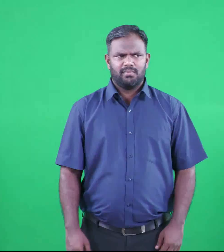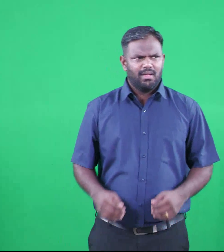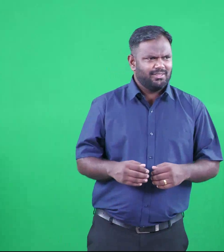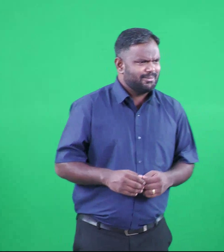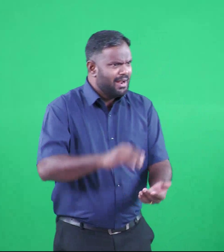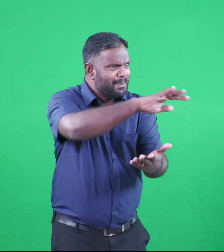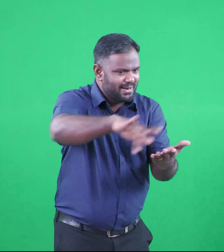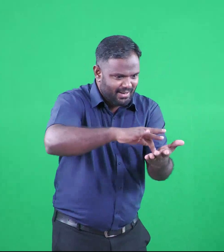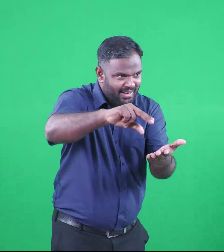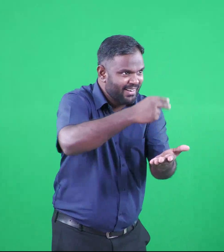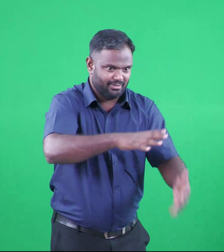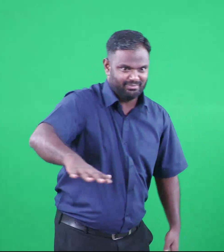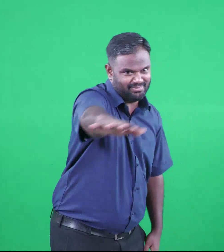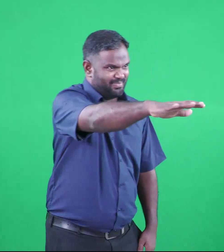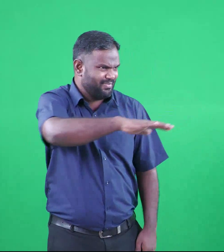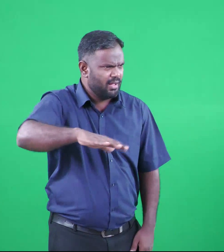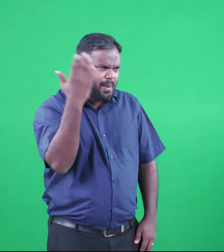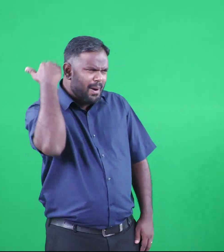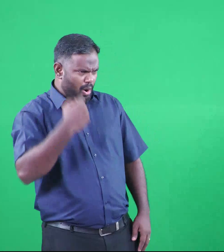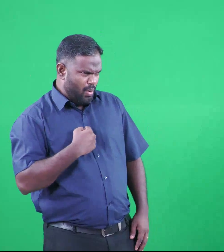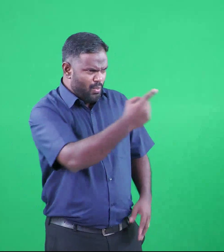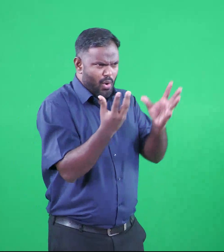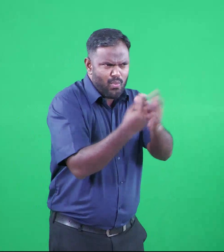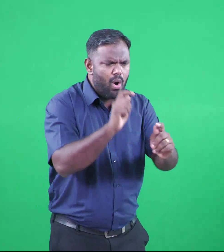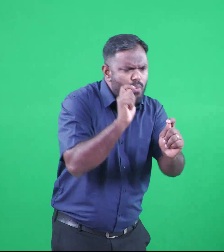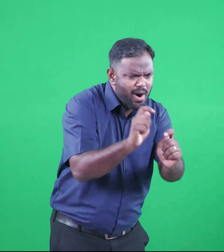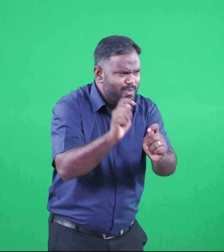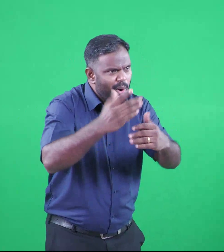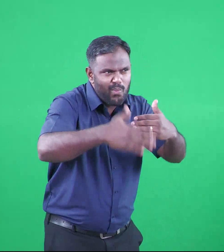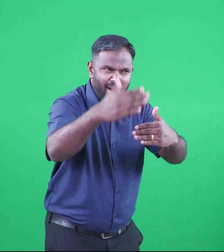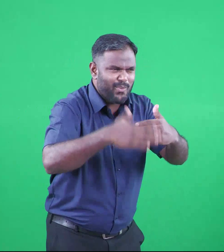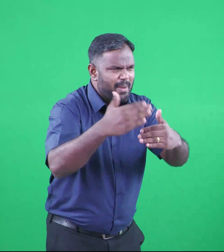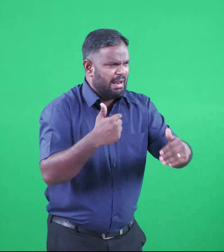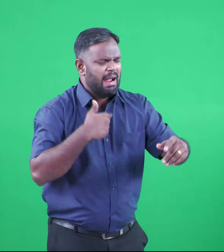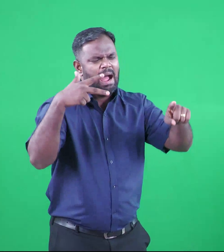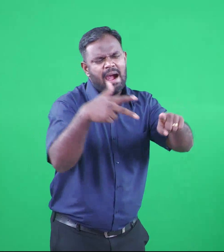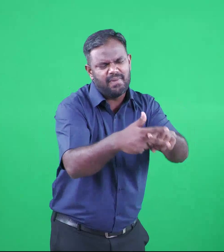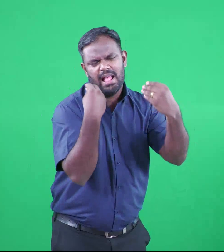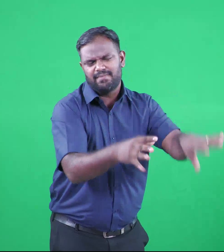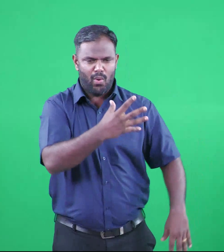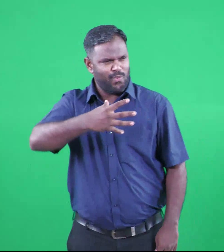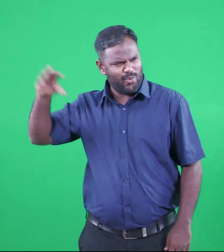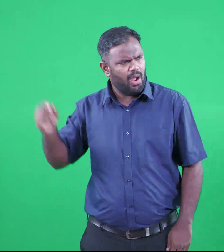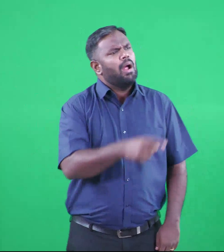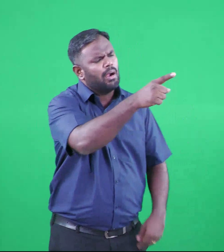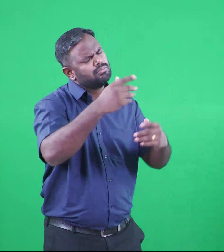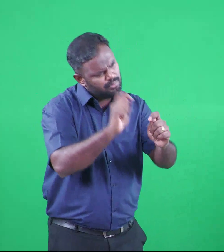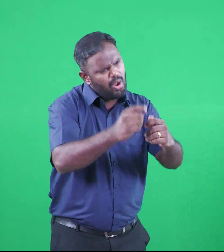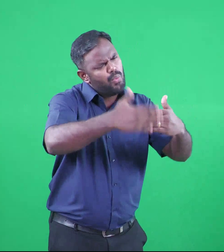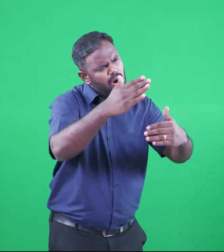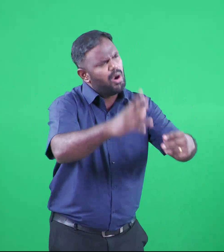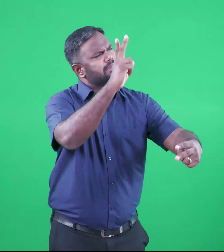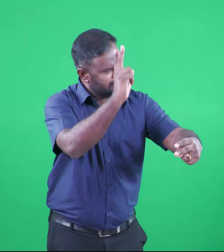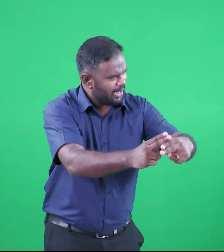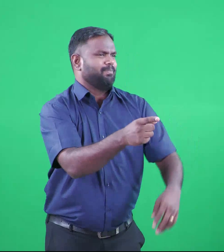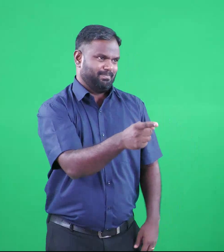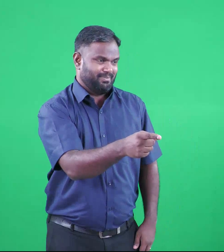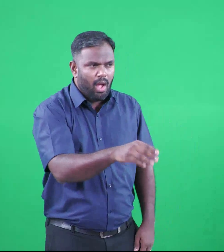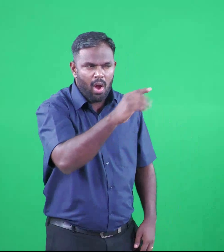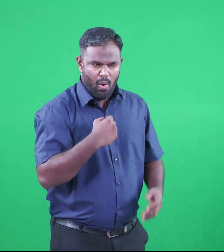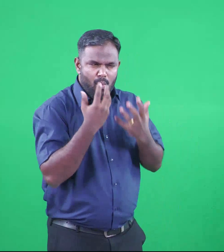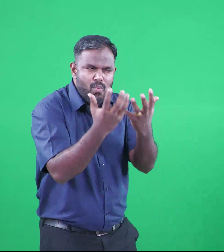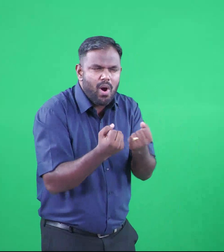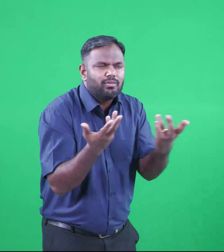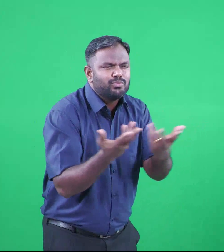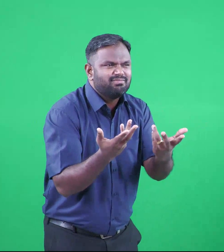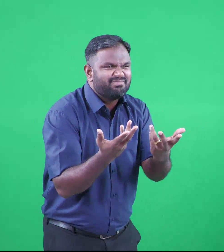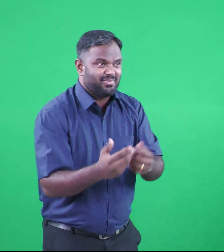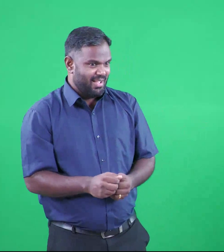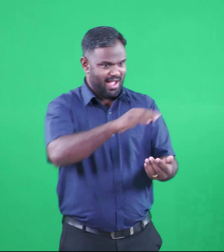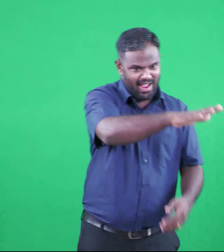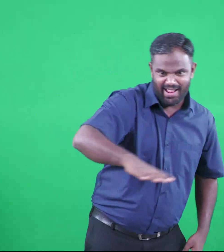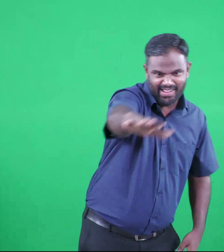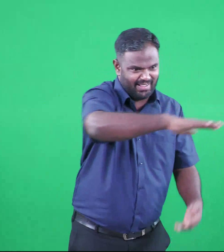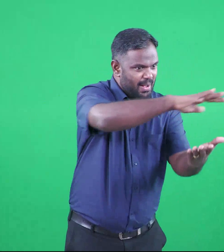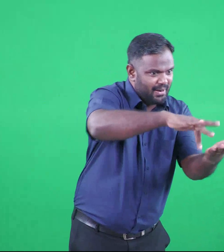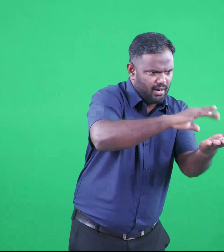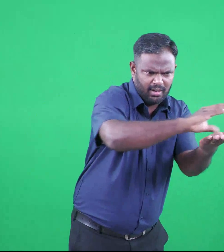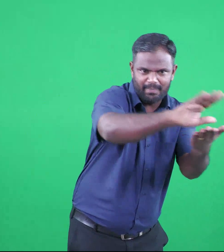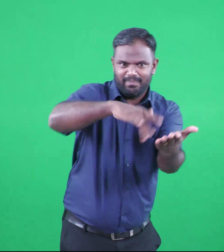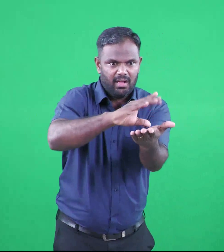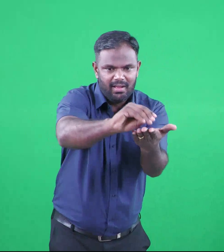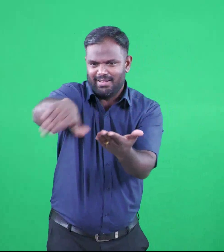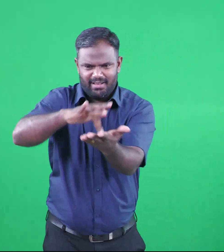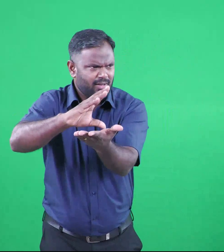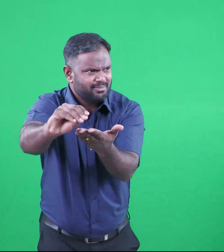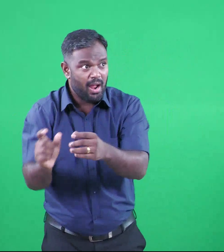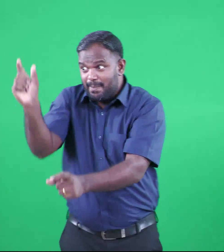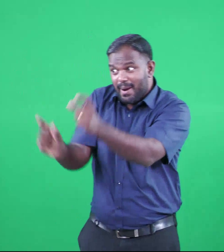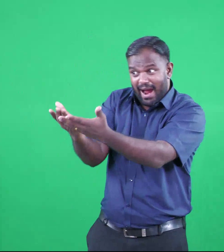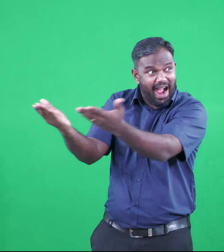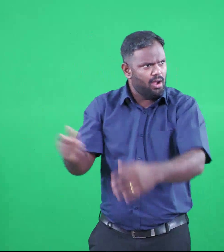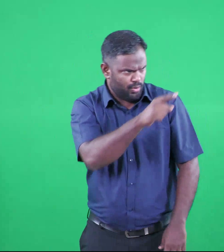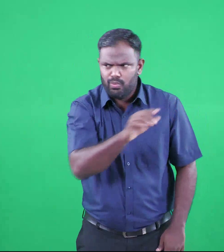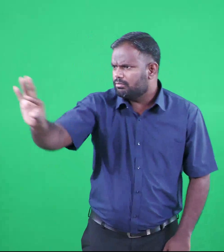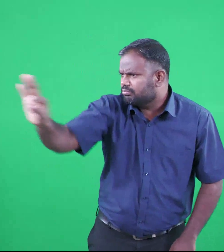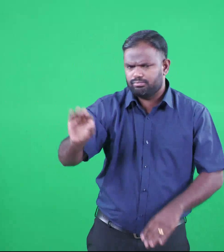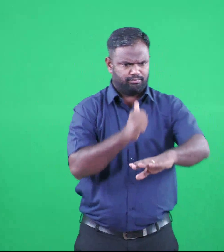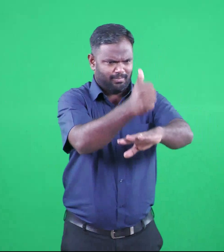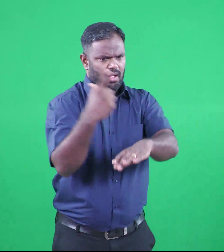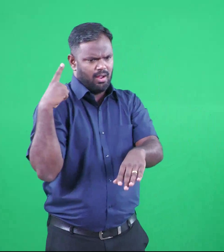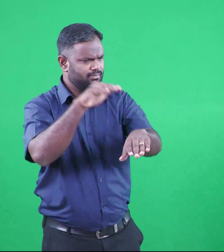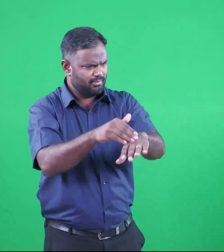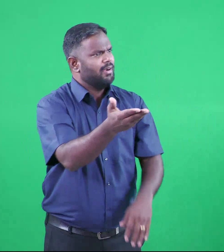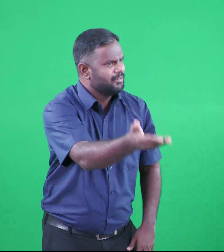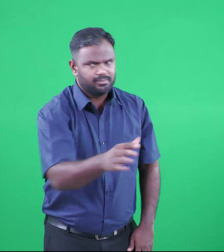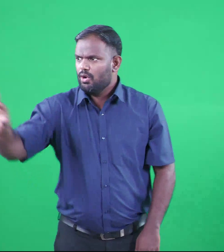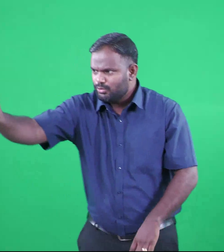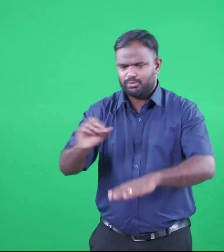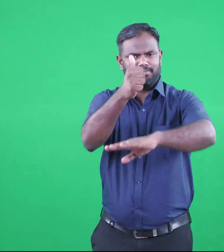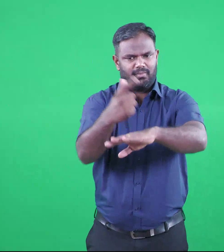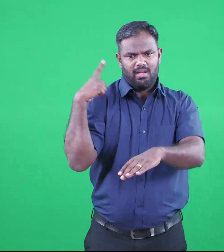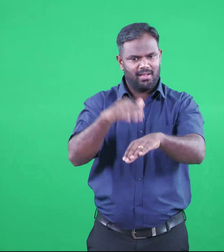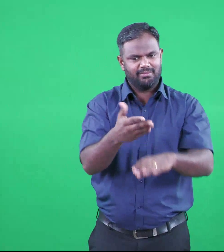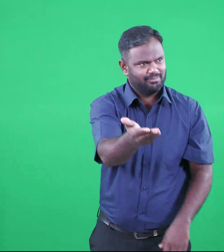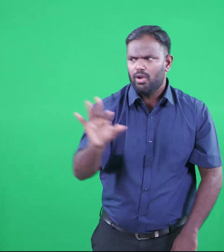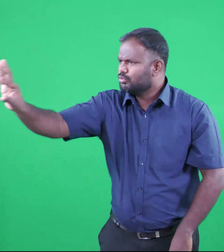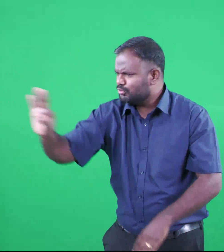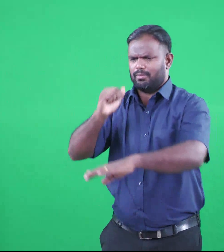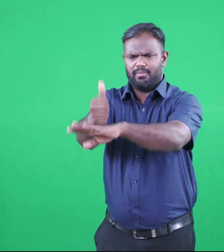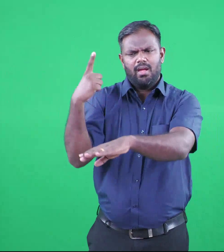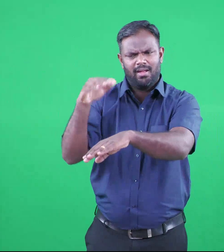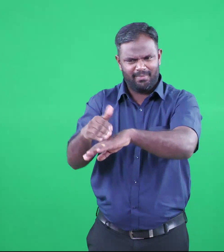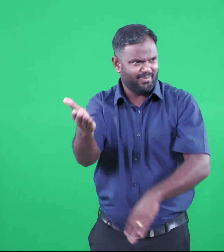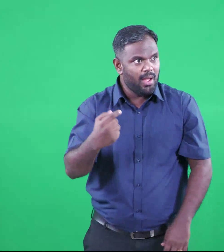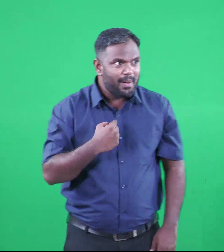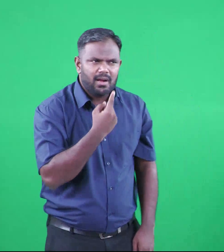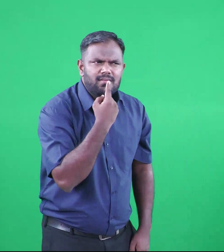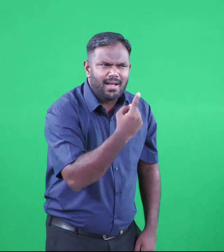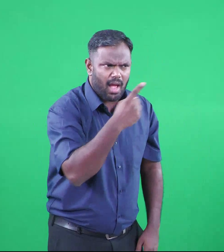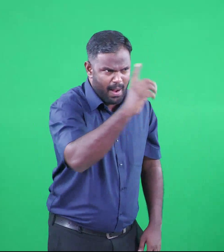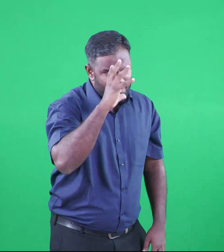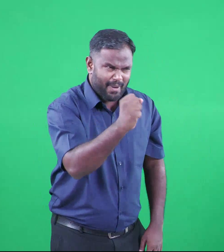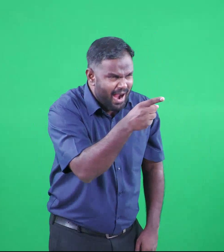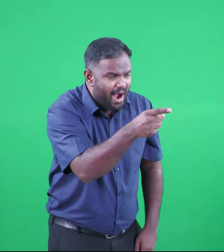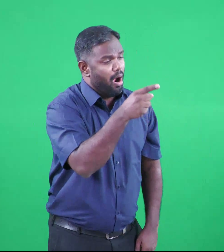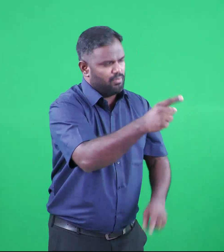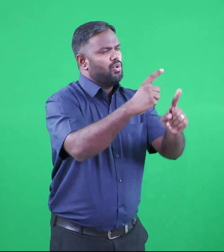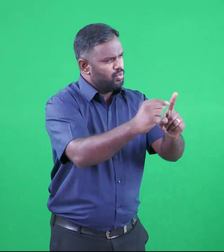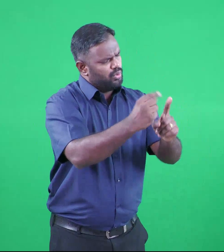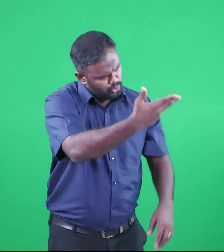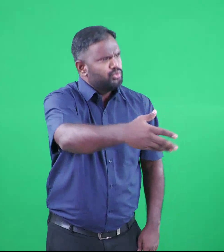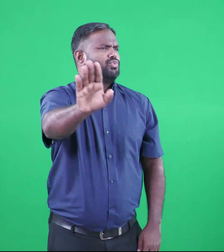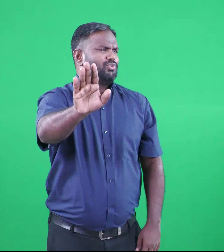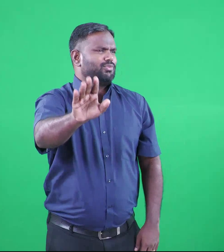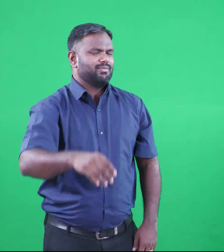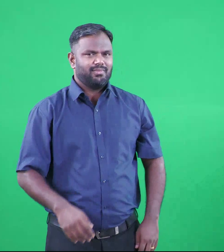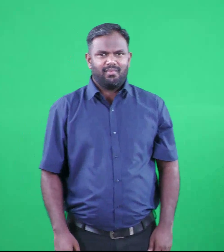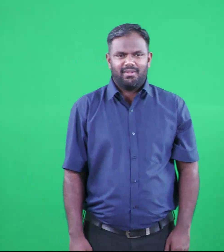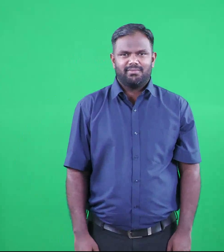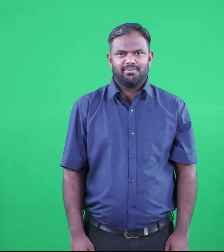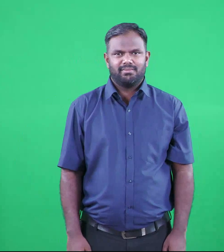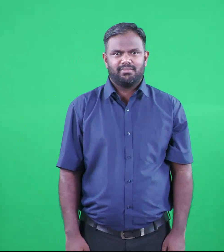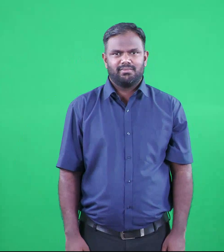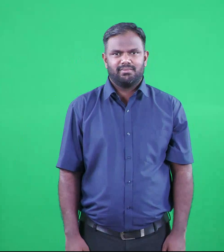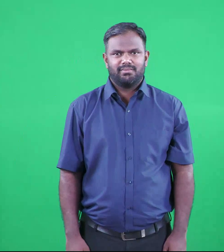The reason I left you in Crete was that you would set in order what was unfinished and appoint elders in every town, as I directed you.